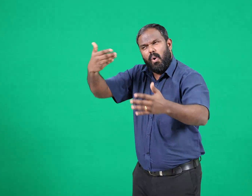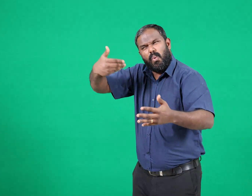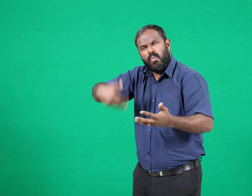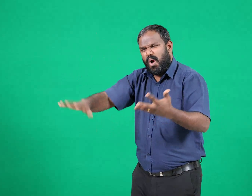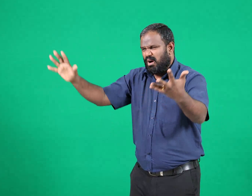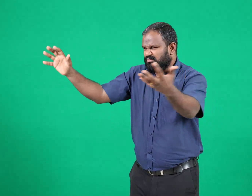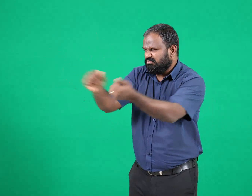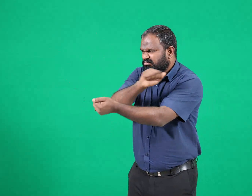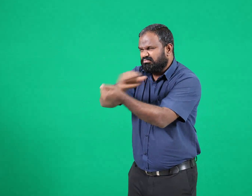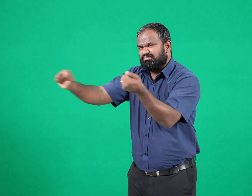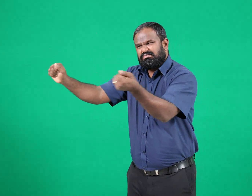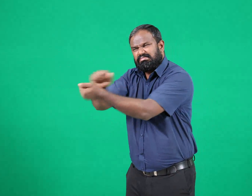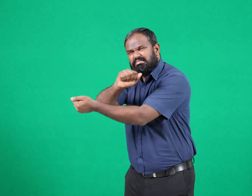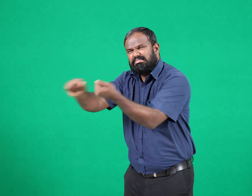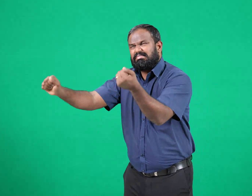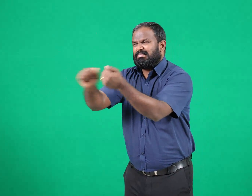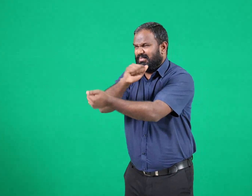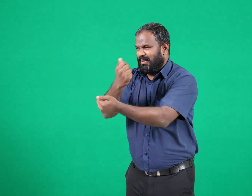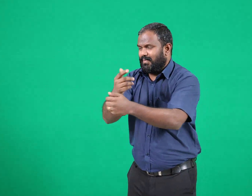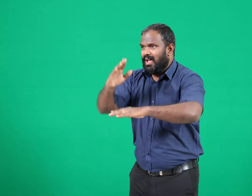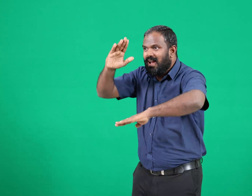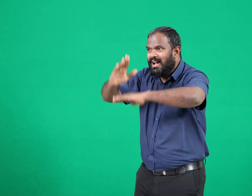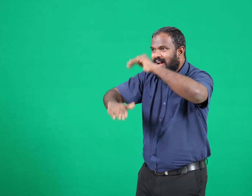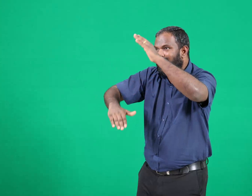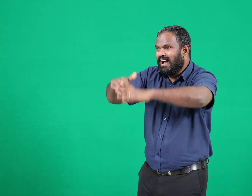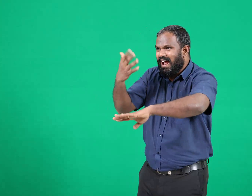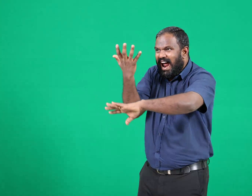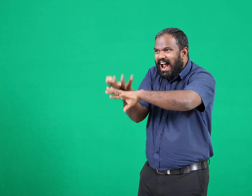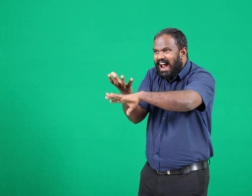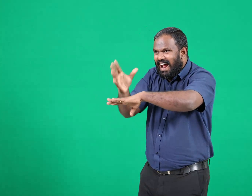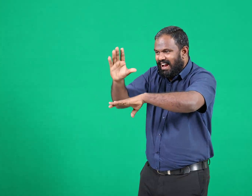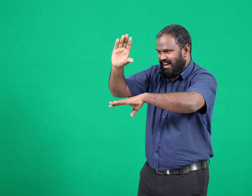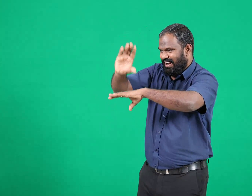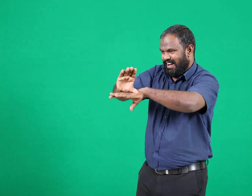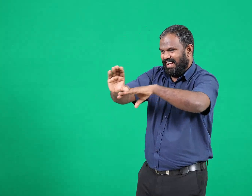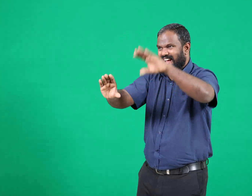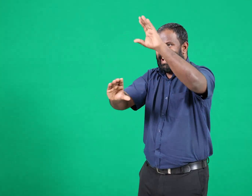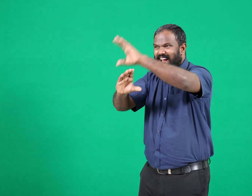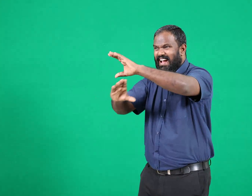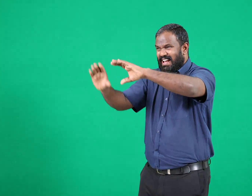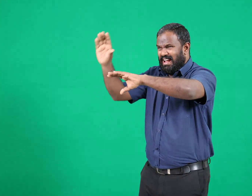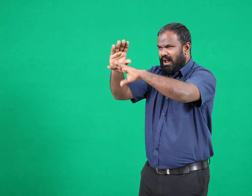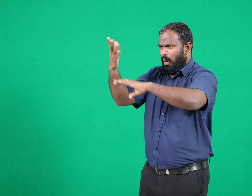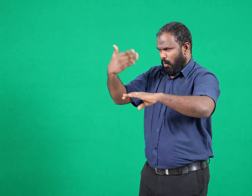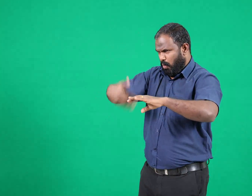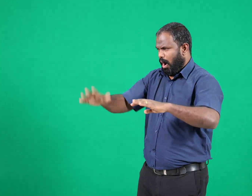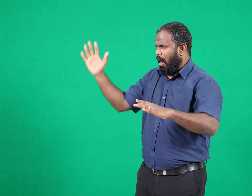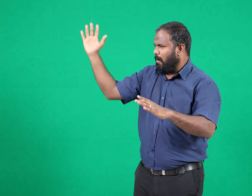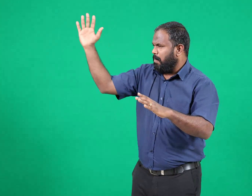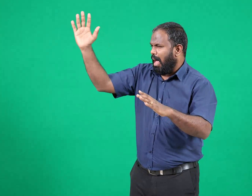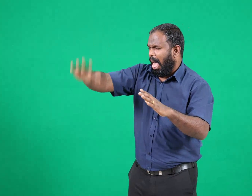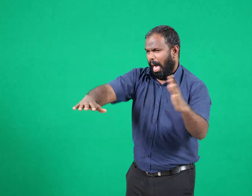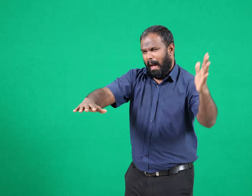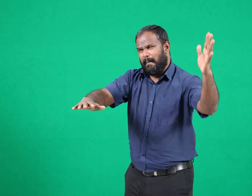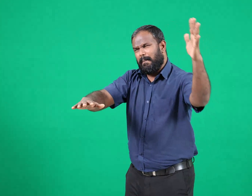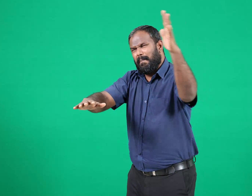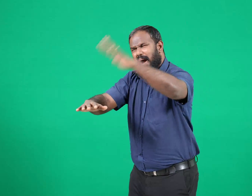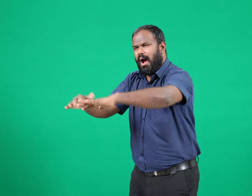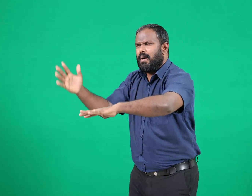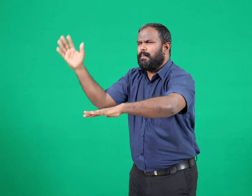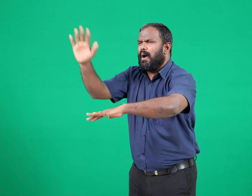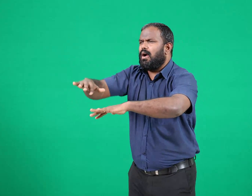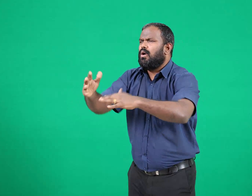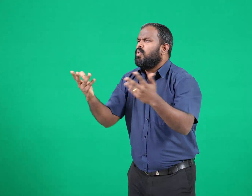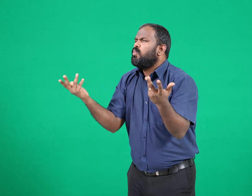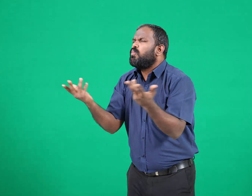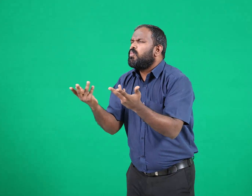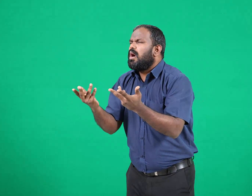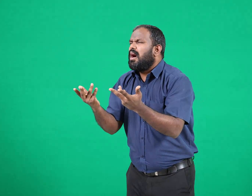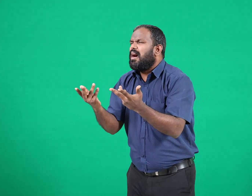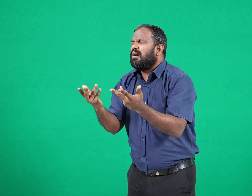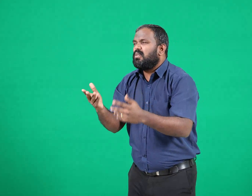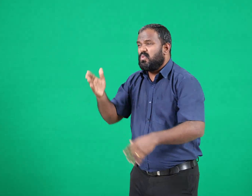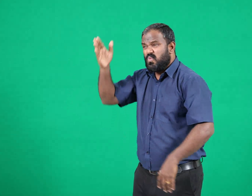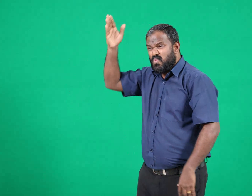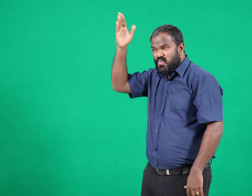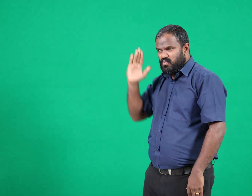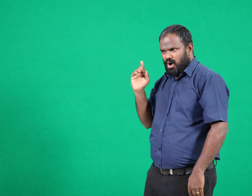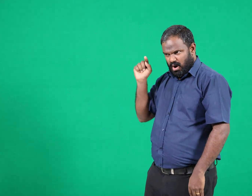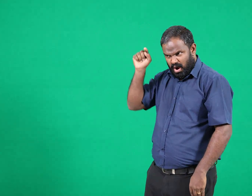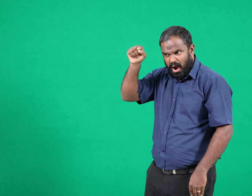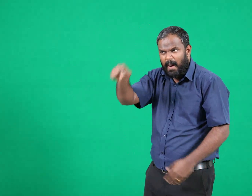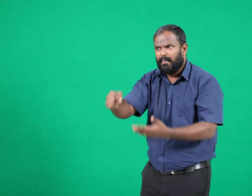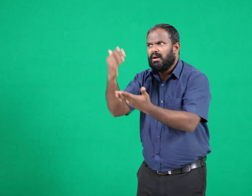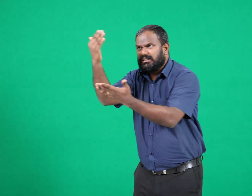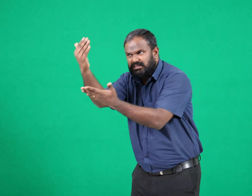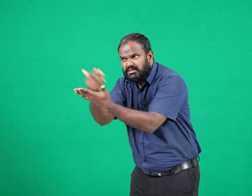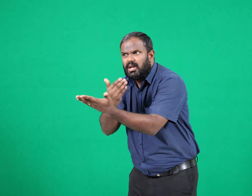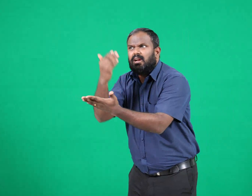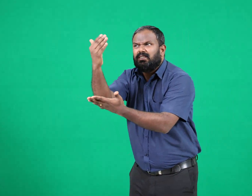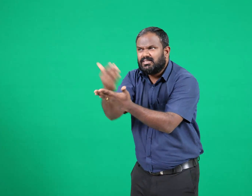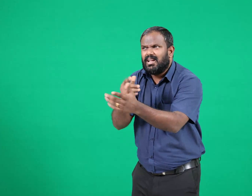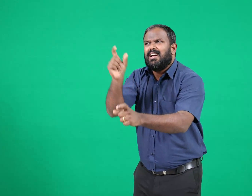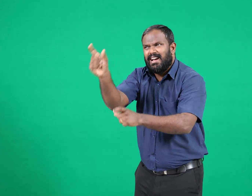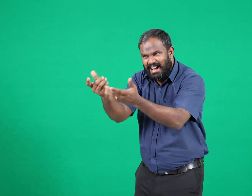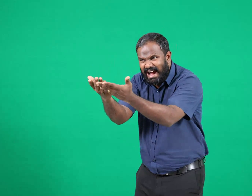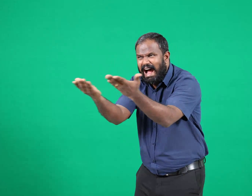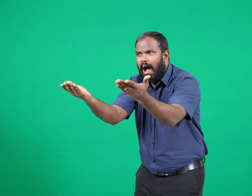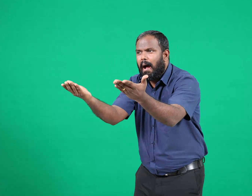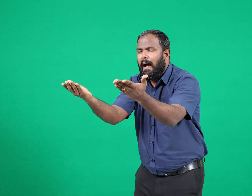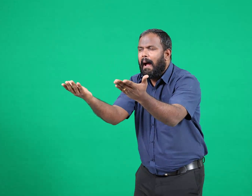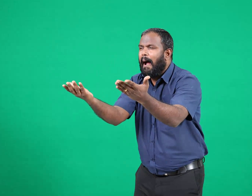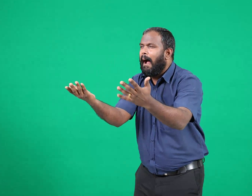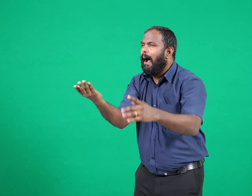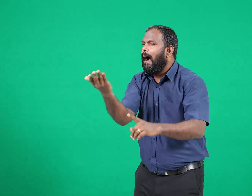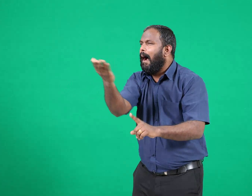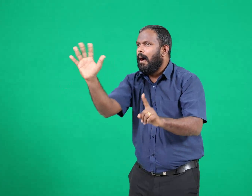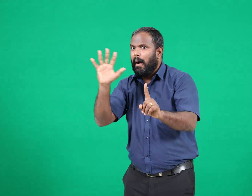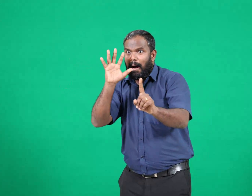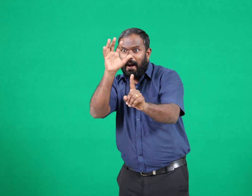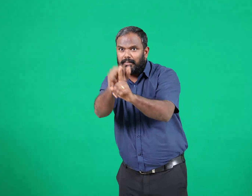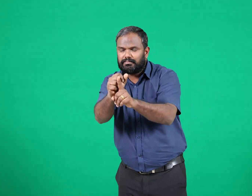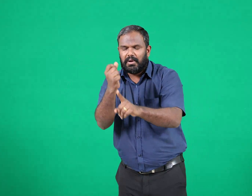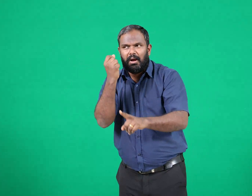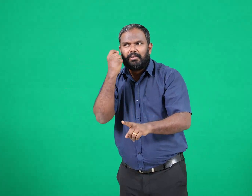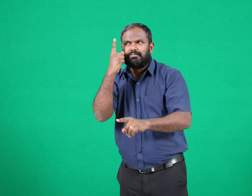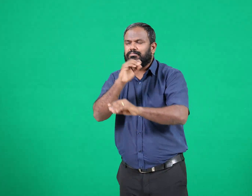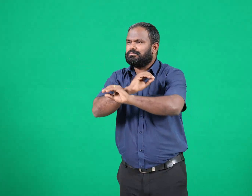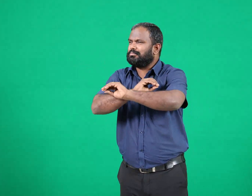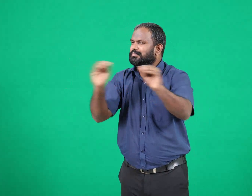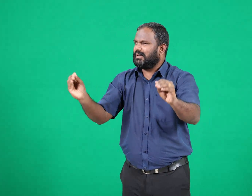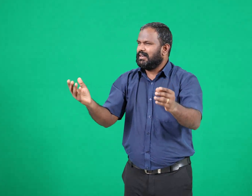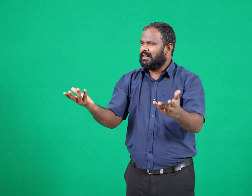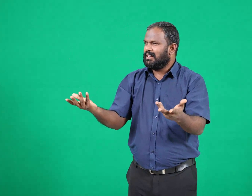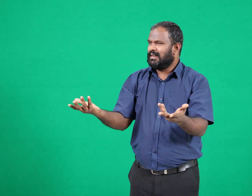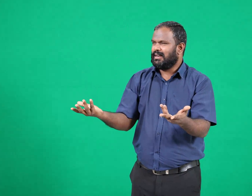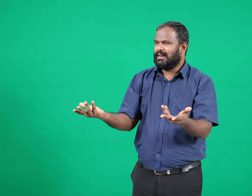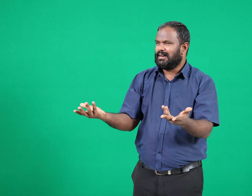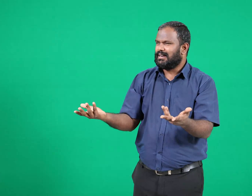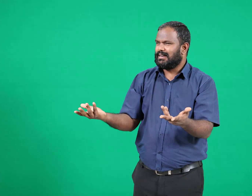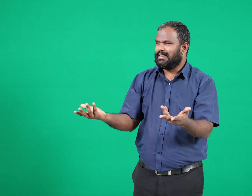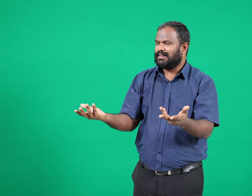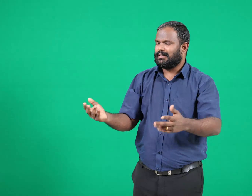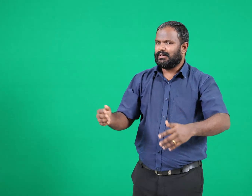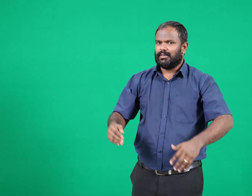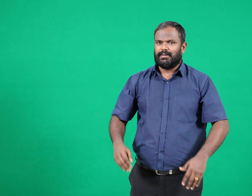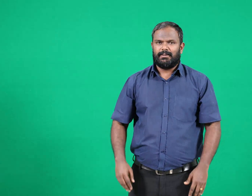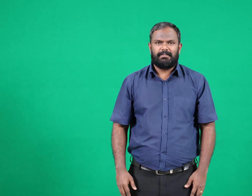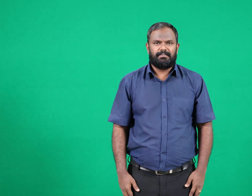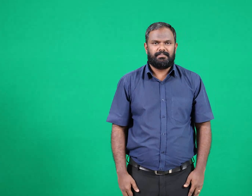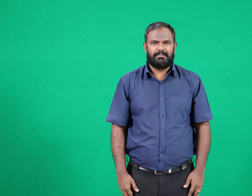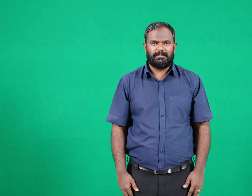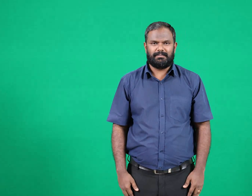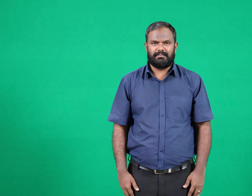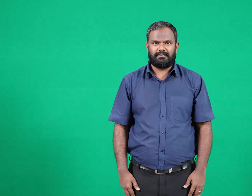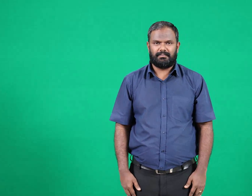They will not leave one stone on another, because you did not recognize the time of your visitation from God."